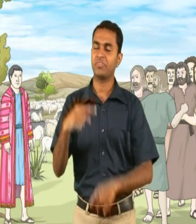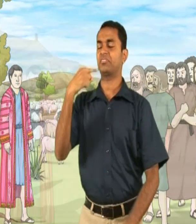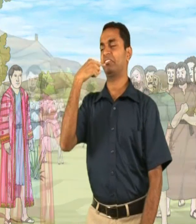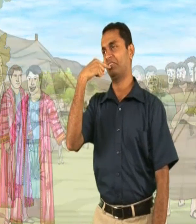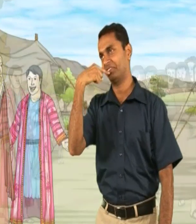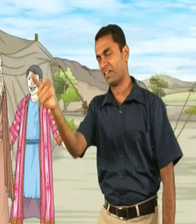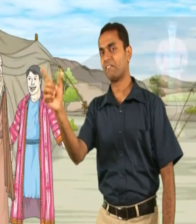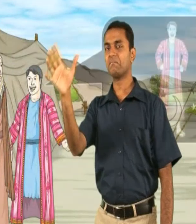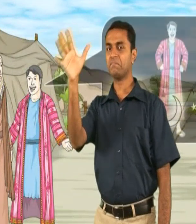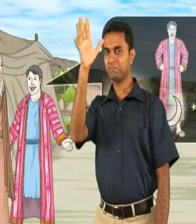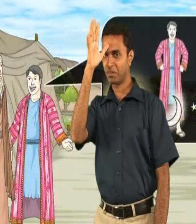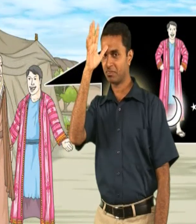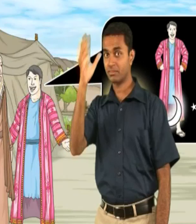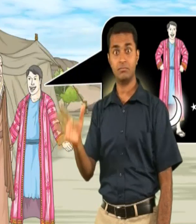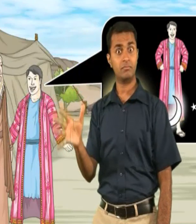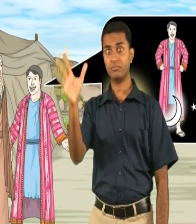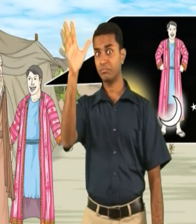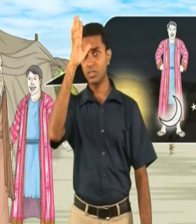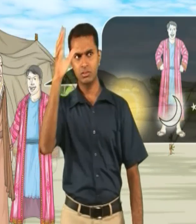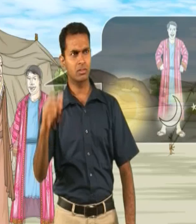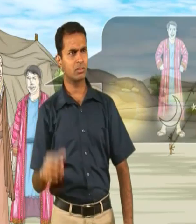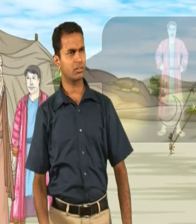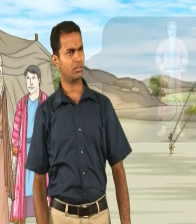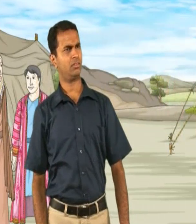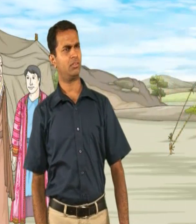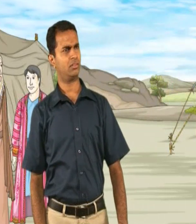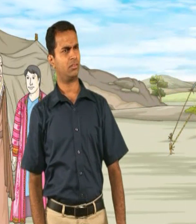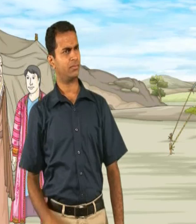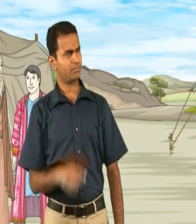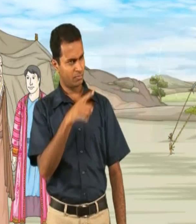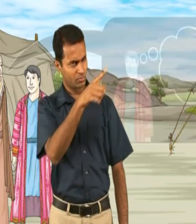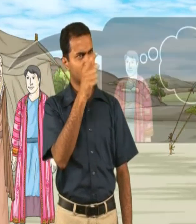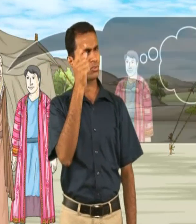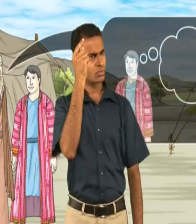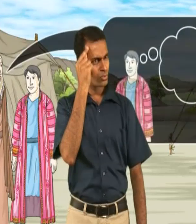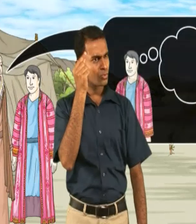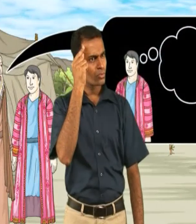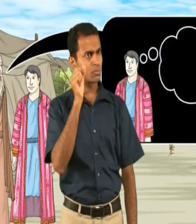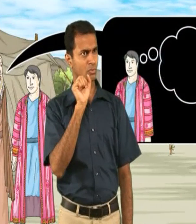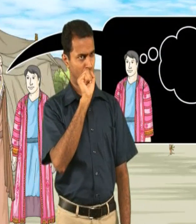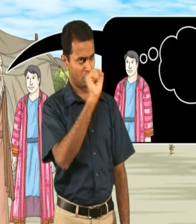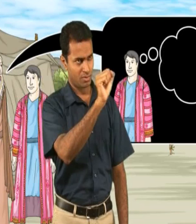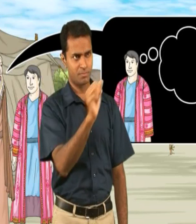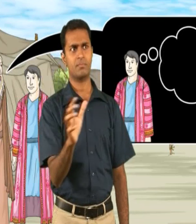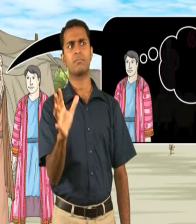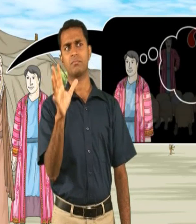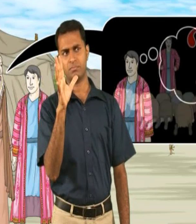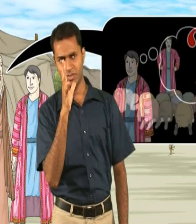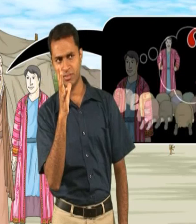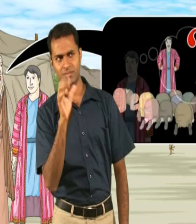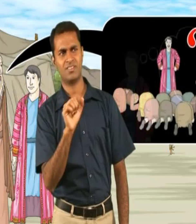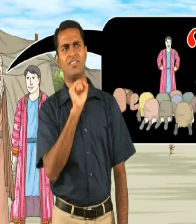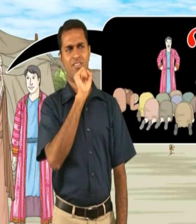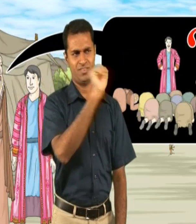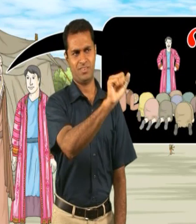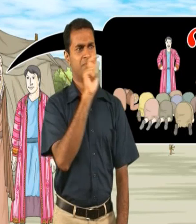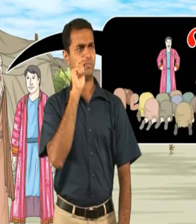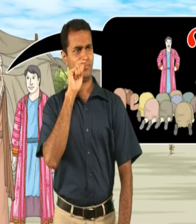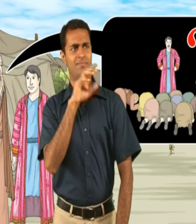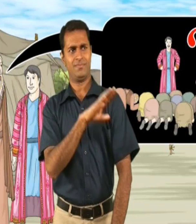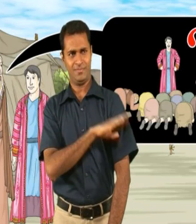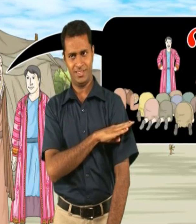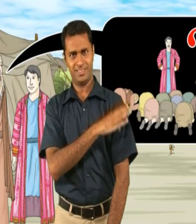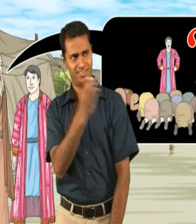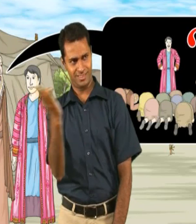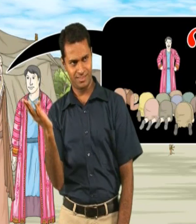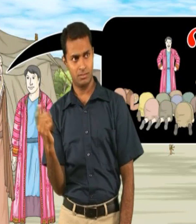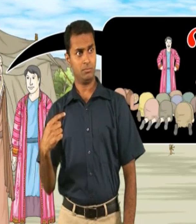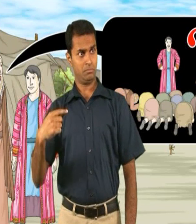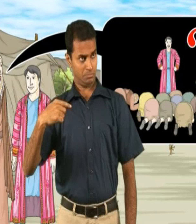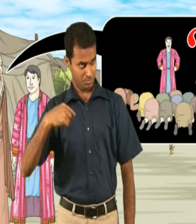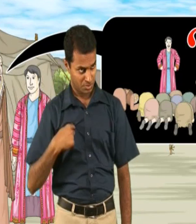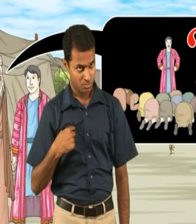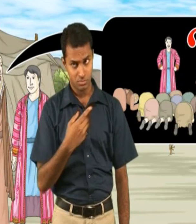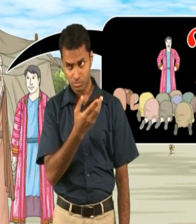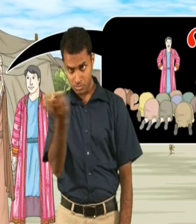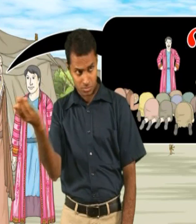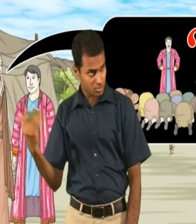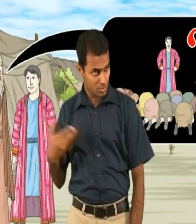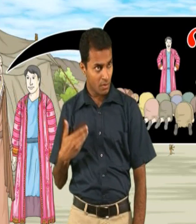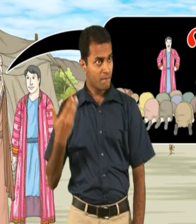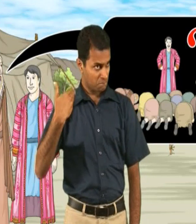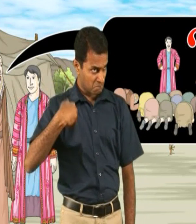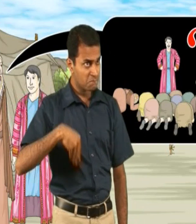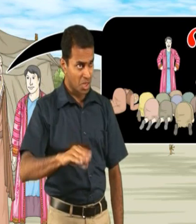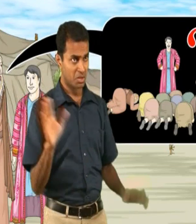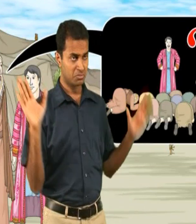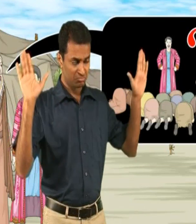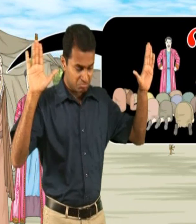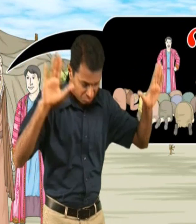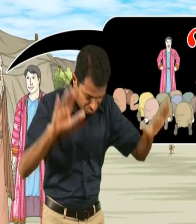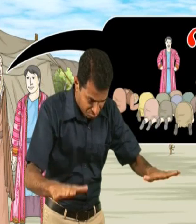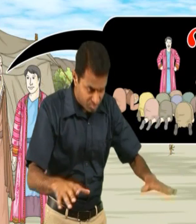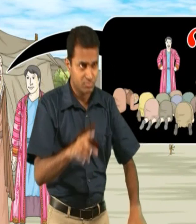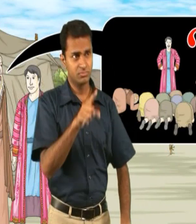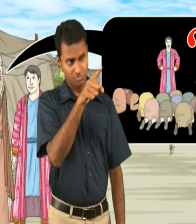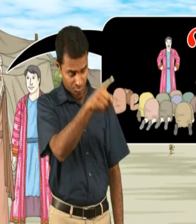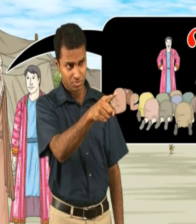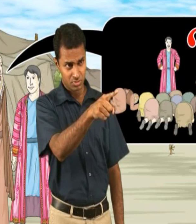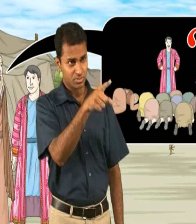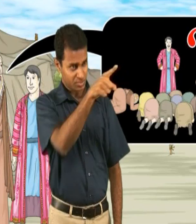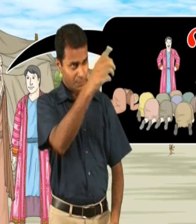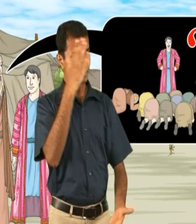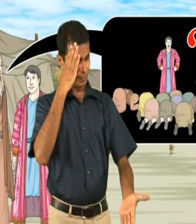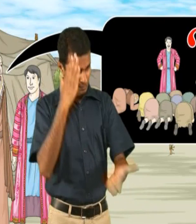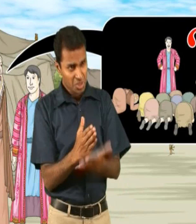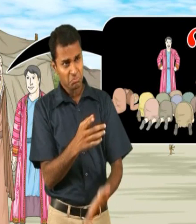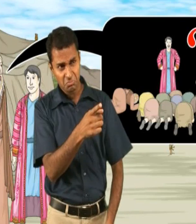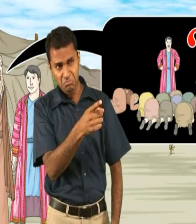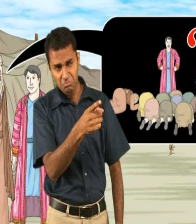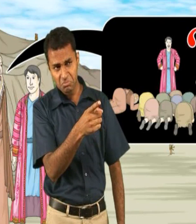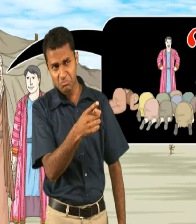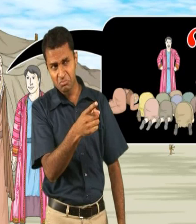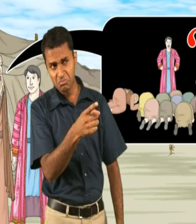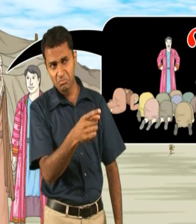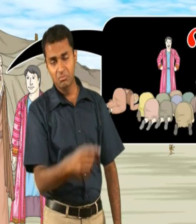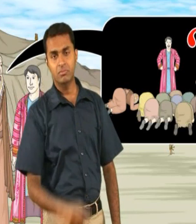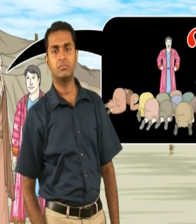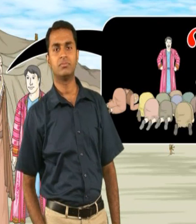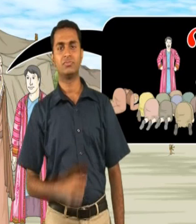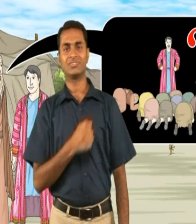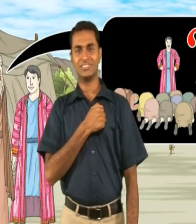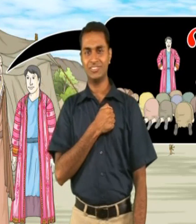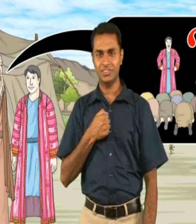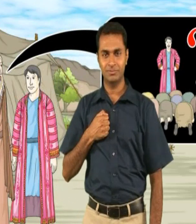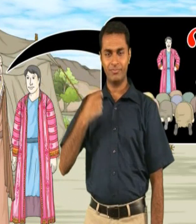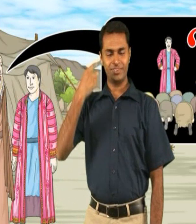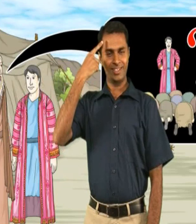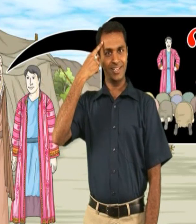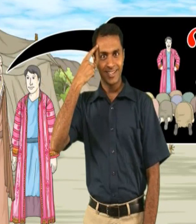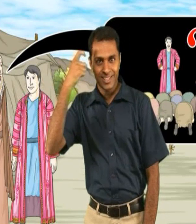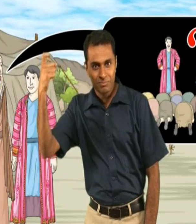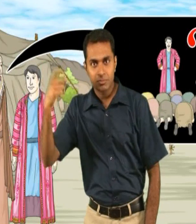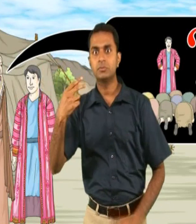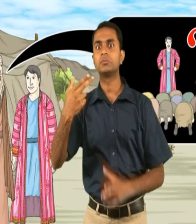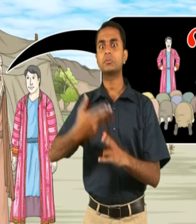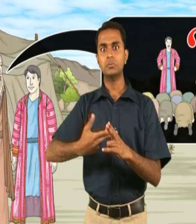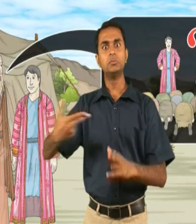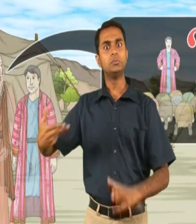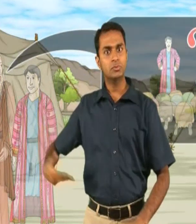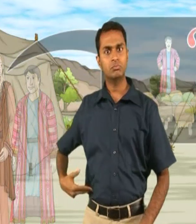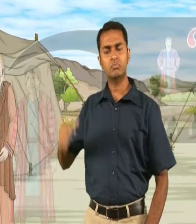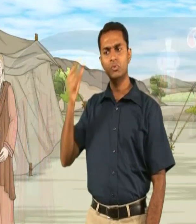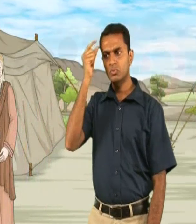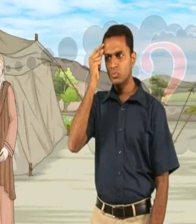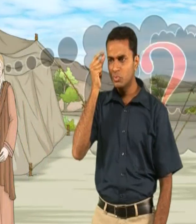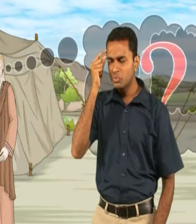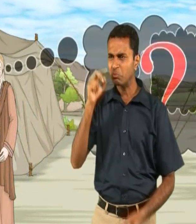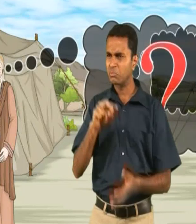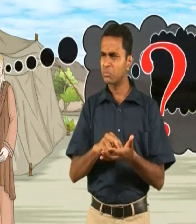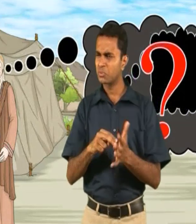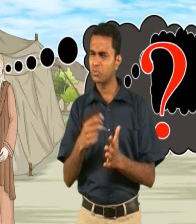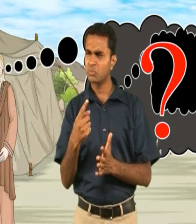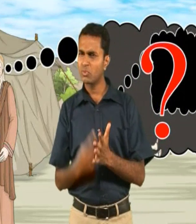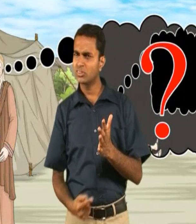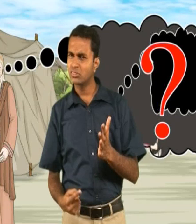Will your mother and brothers and I actually come and bow down to the ground before you?”